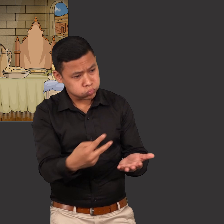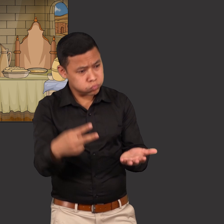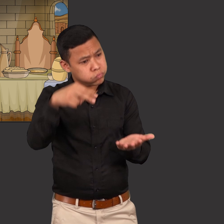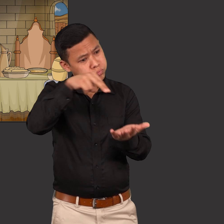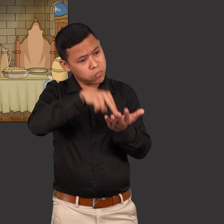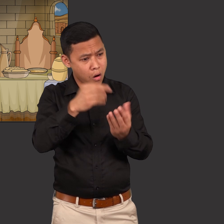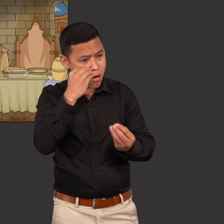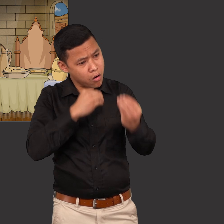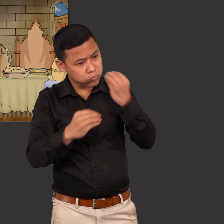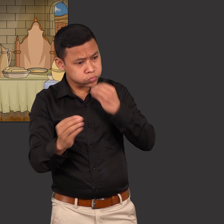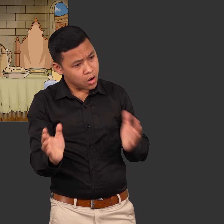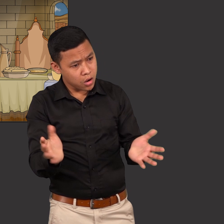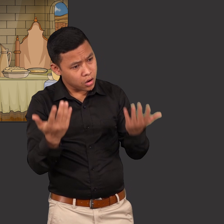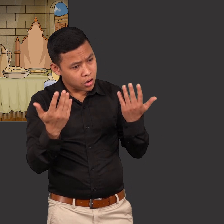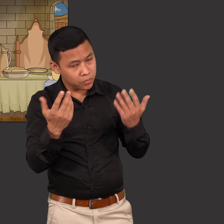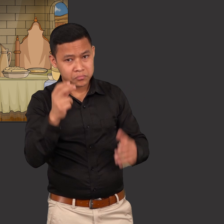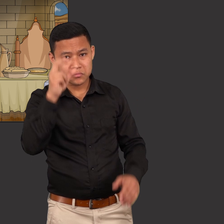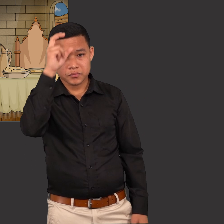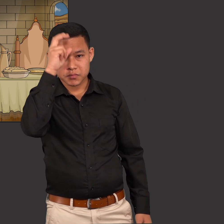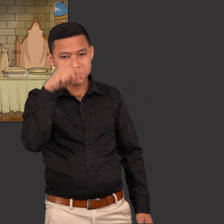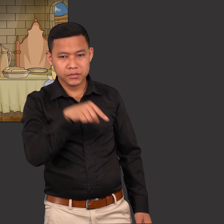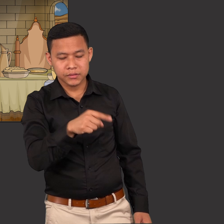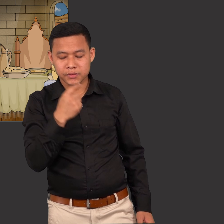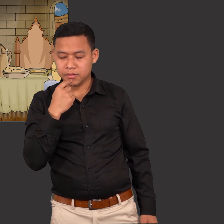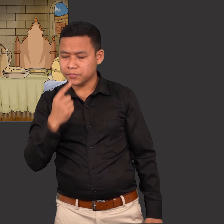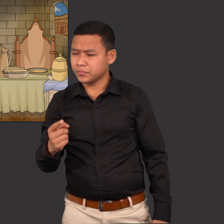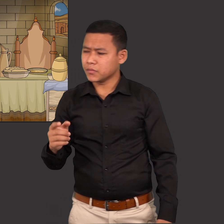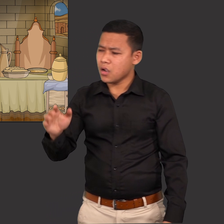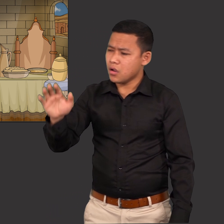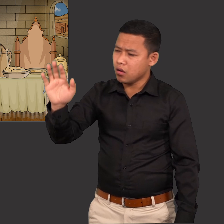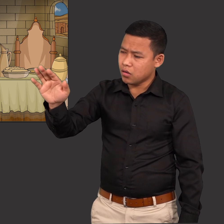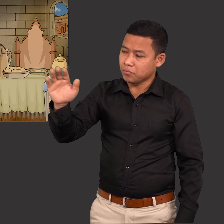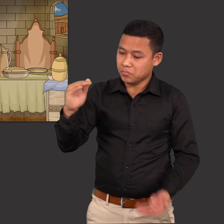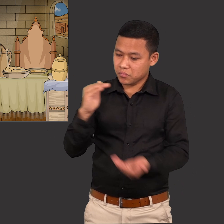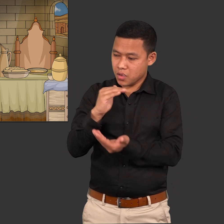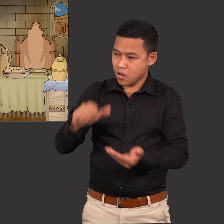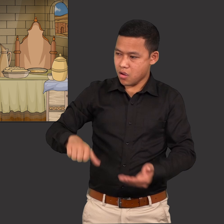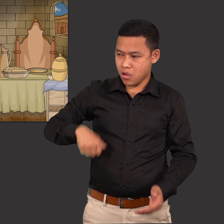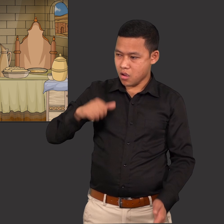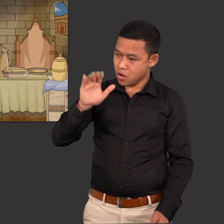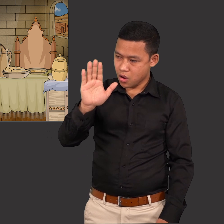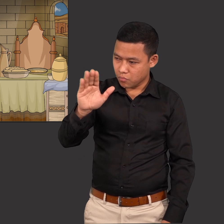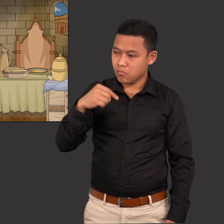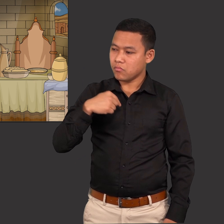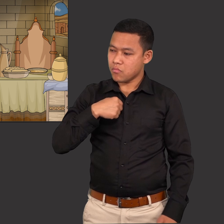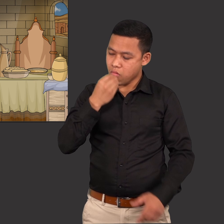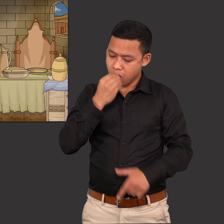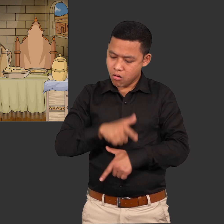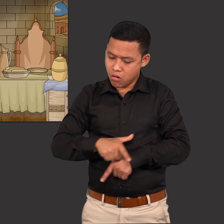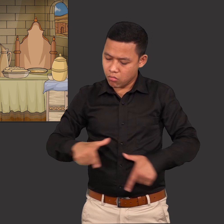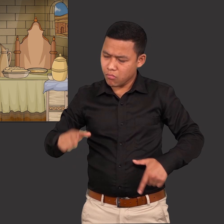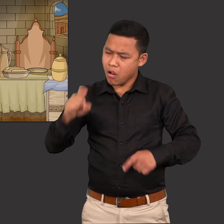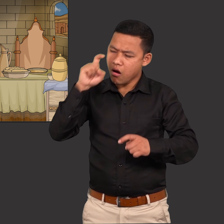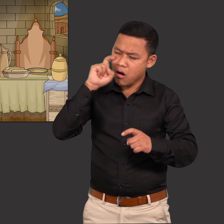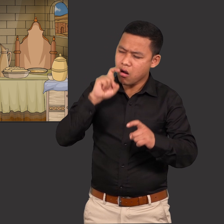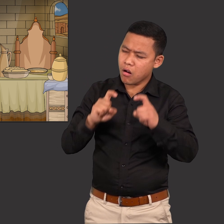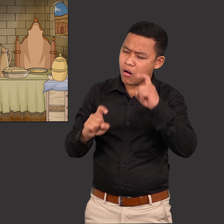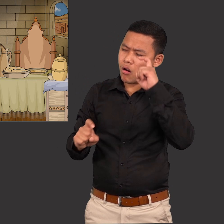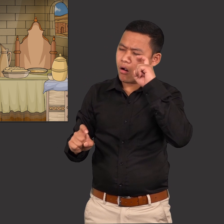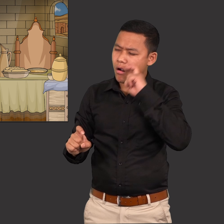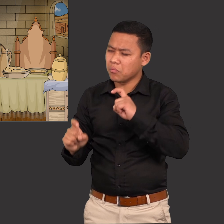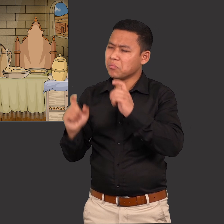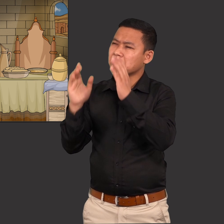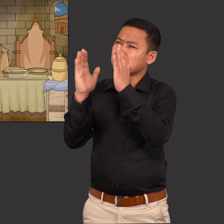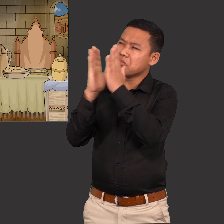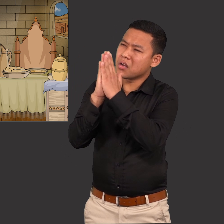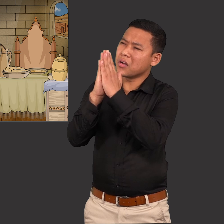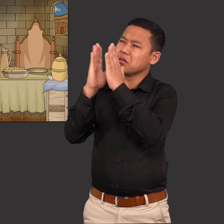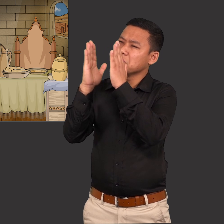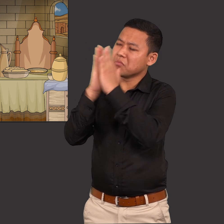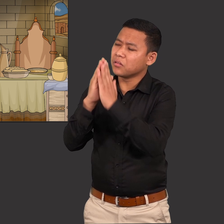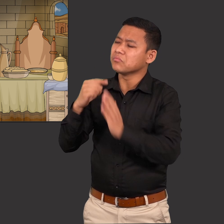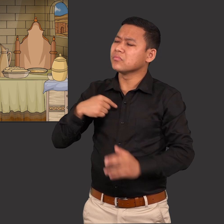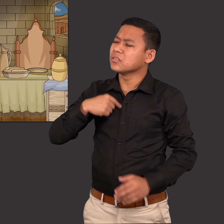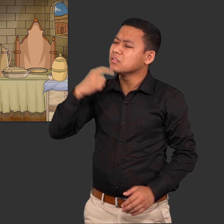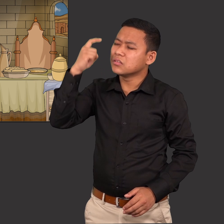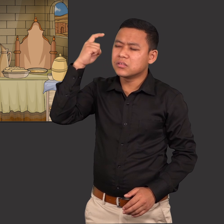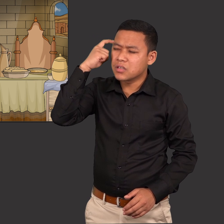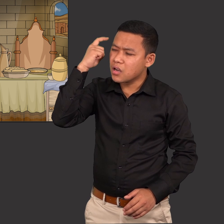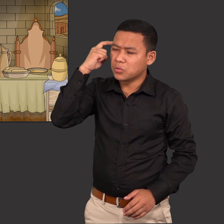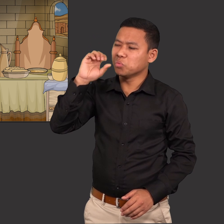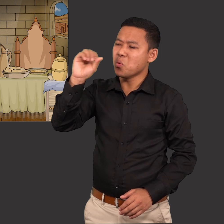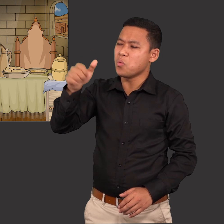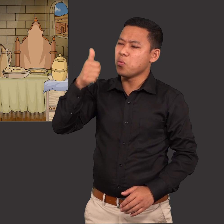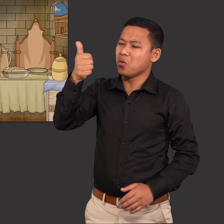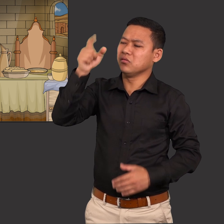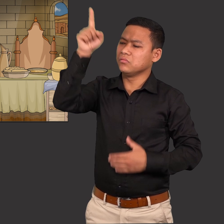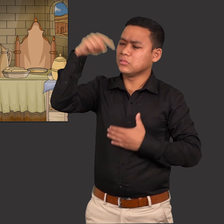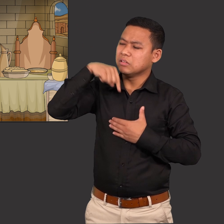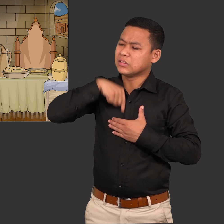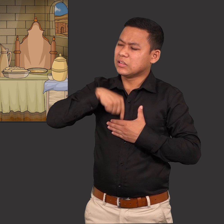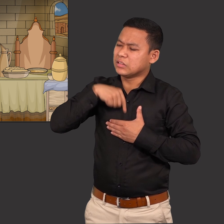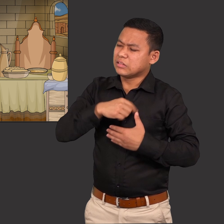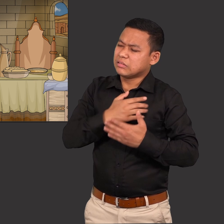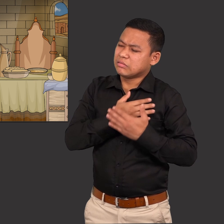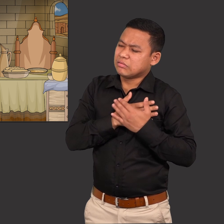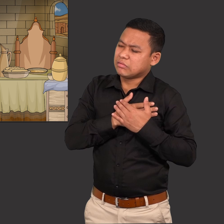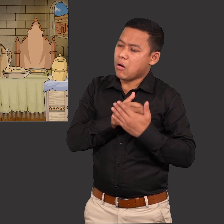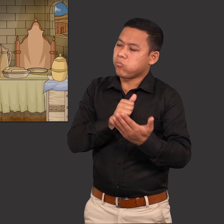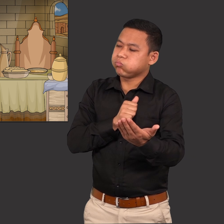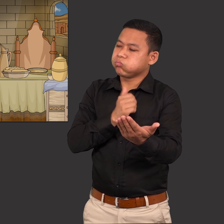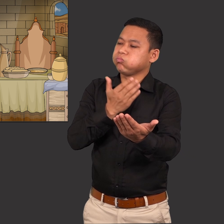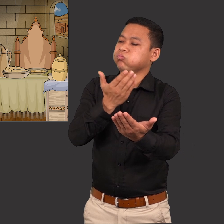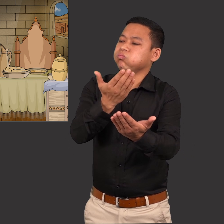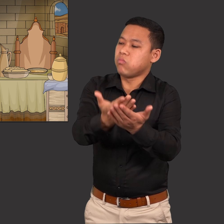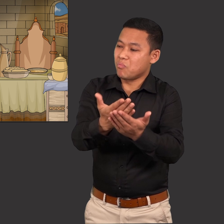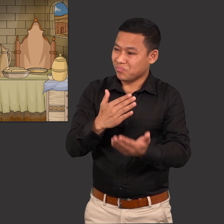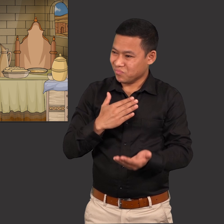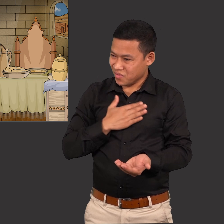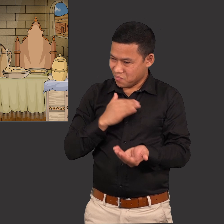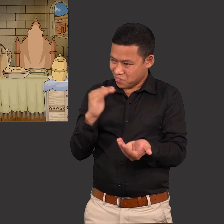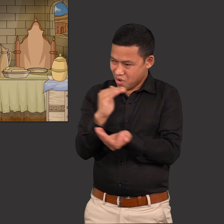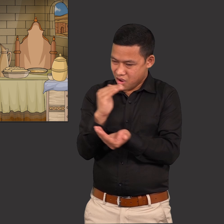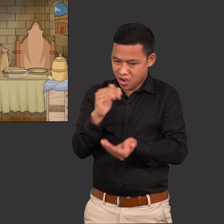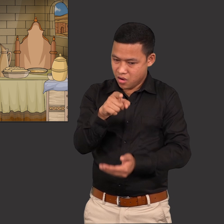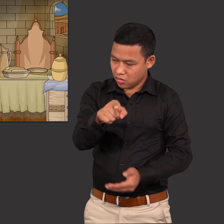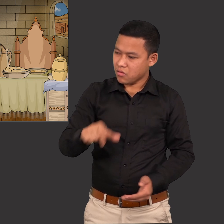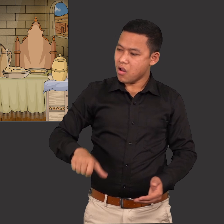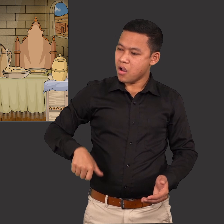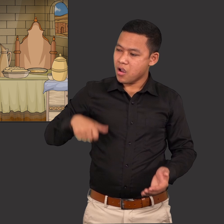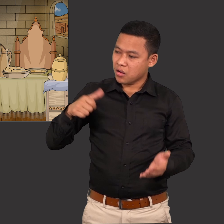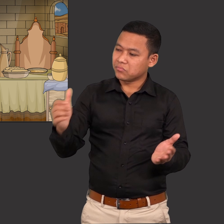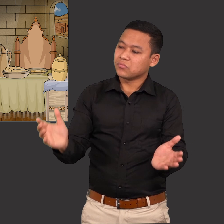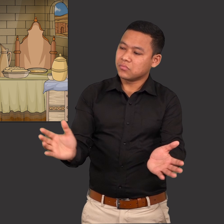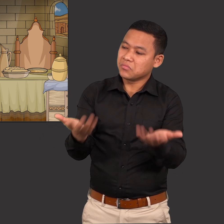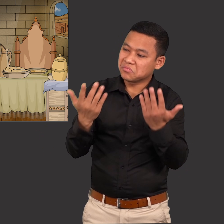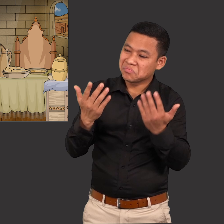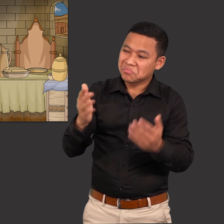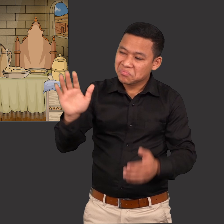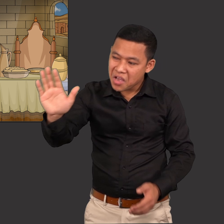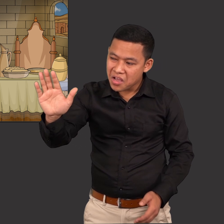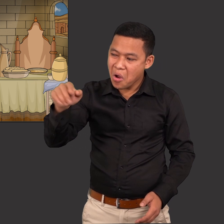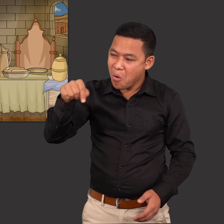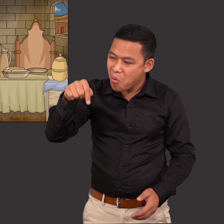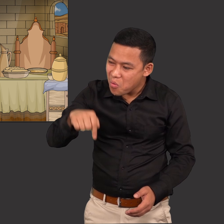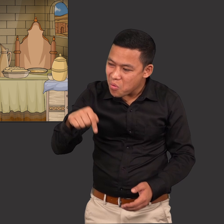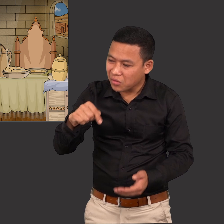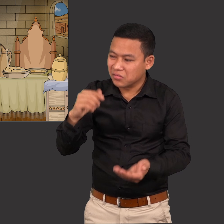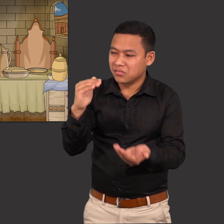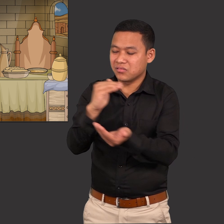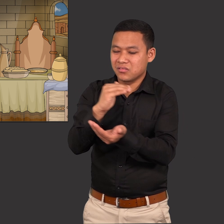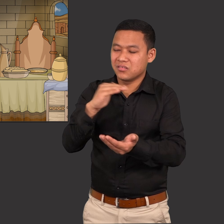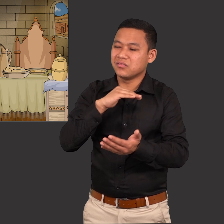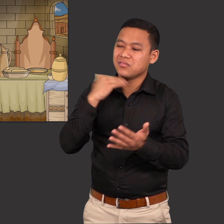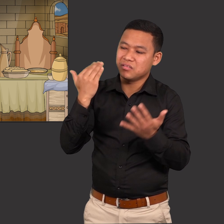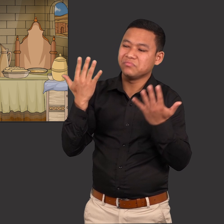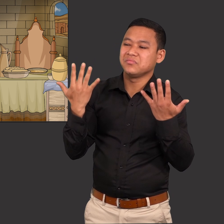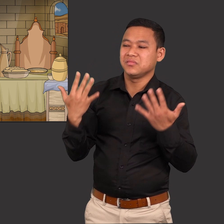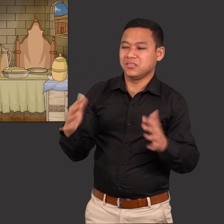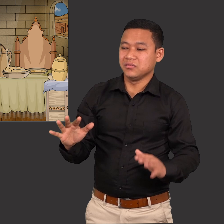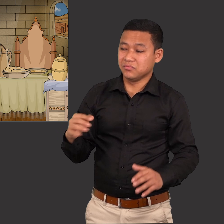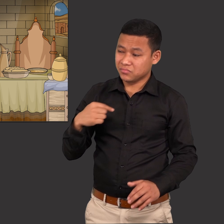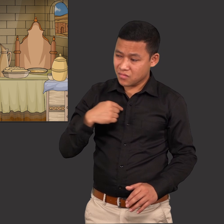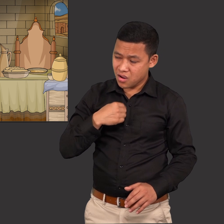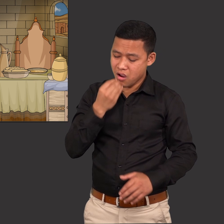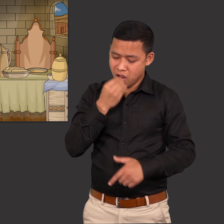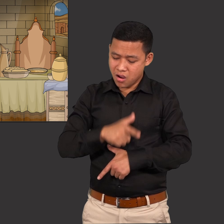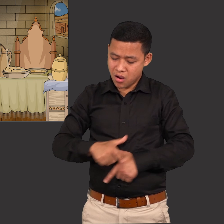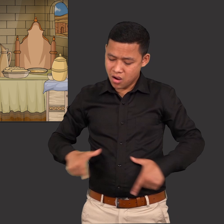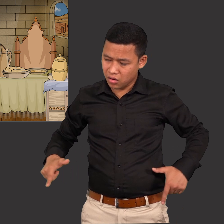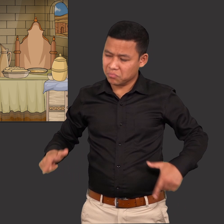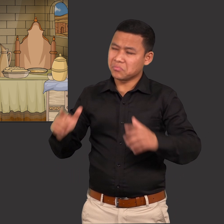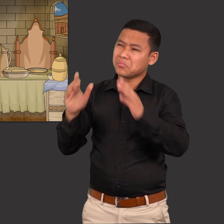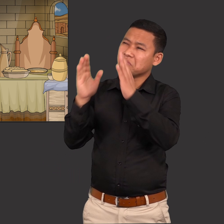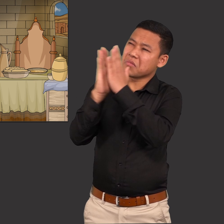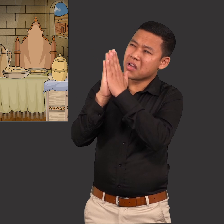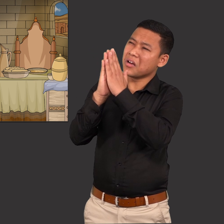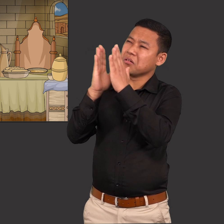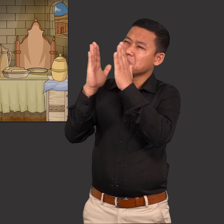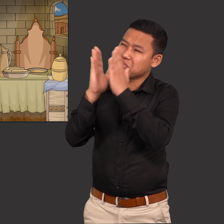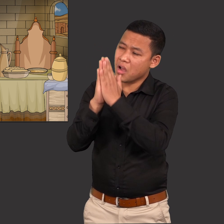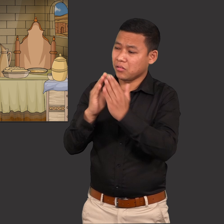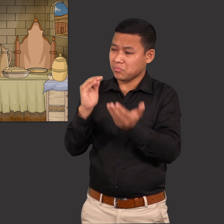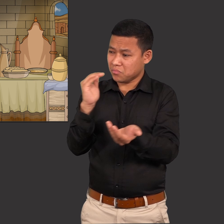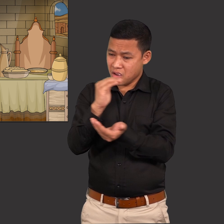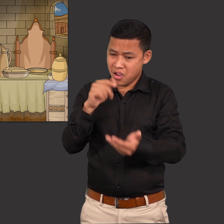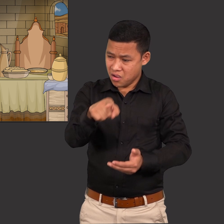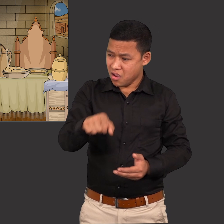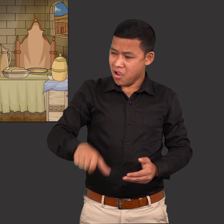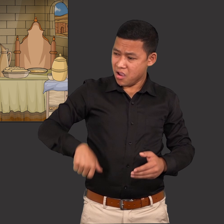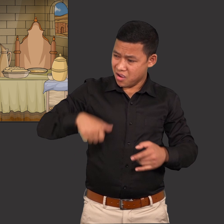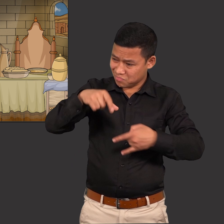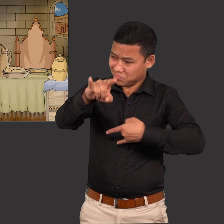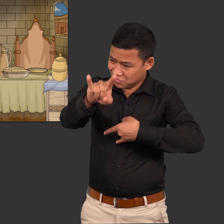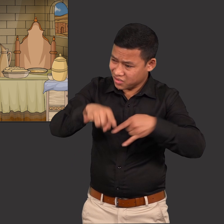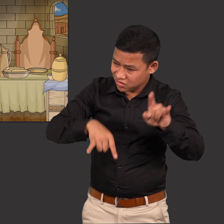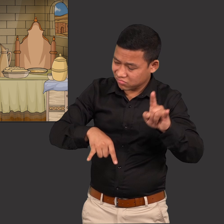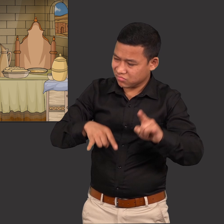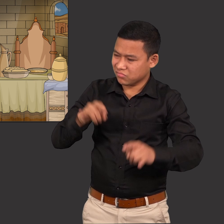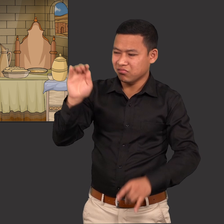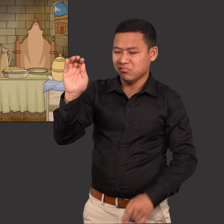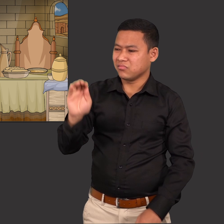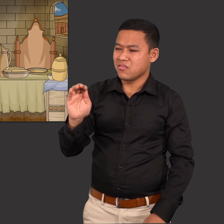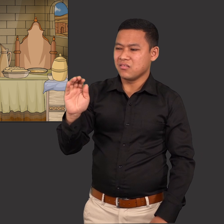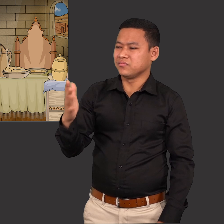David answered, “While the child was alive, I fasted and wept, for I said, ‘Who knows? The LORD may be gracious to me and let him live.’